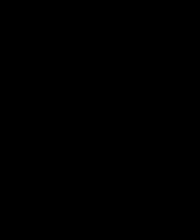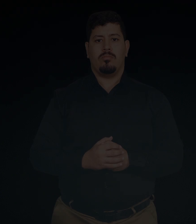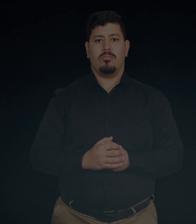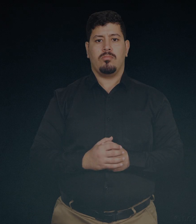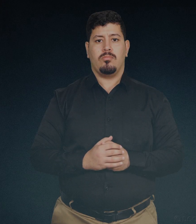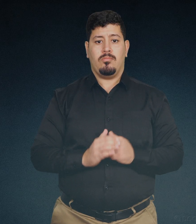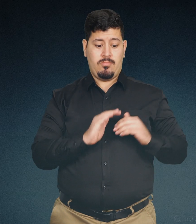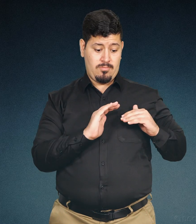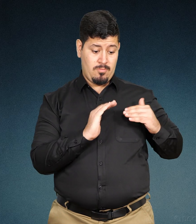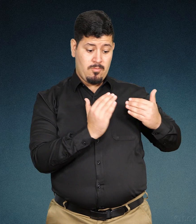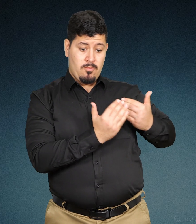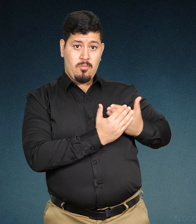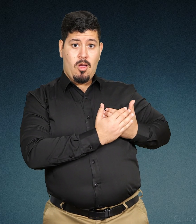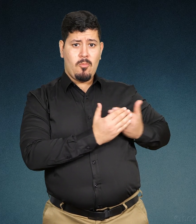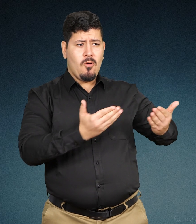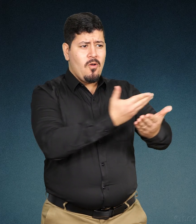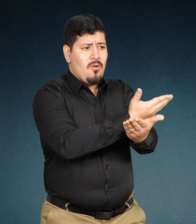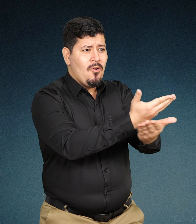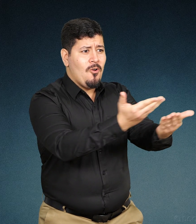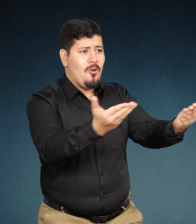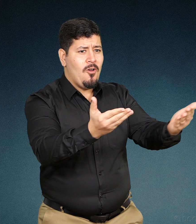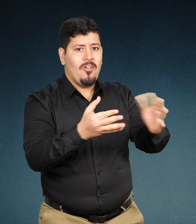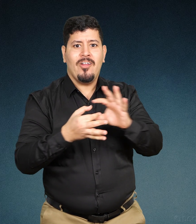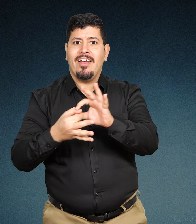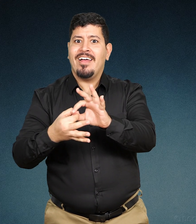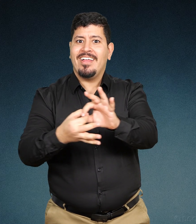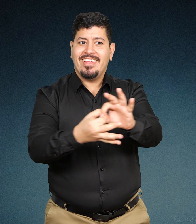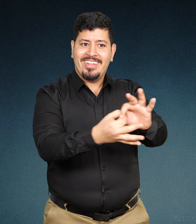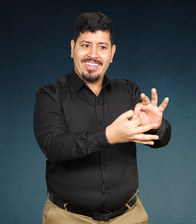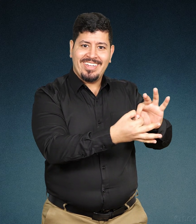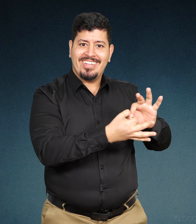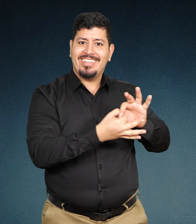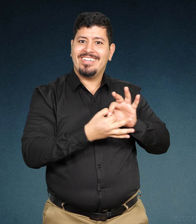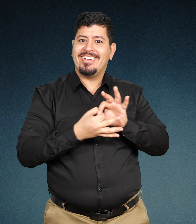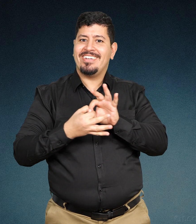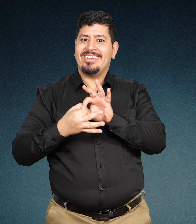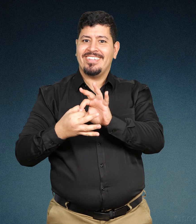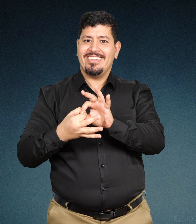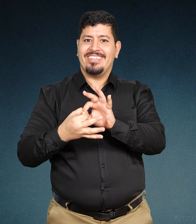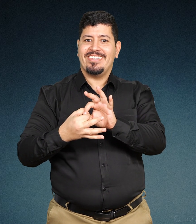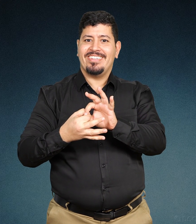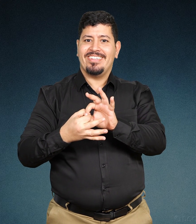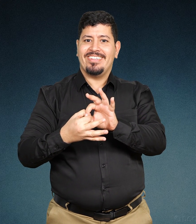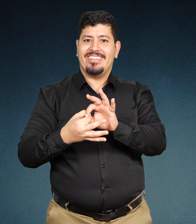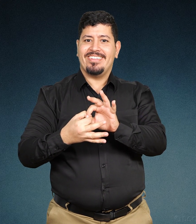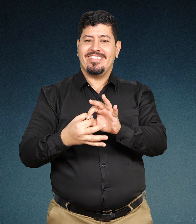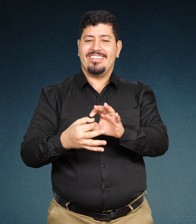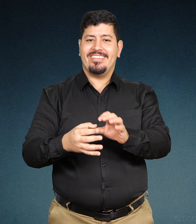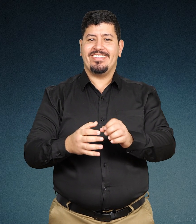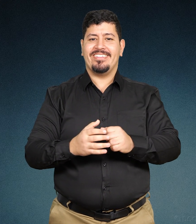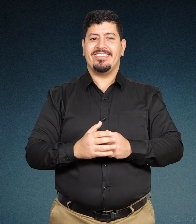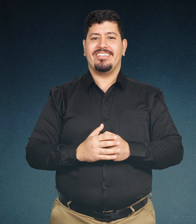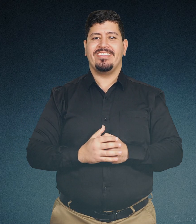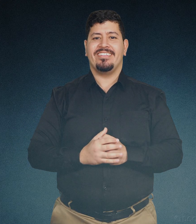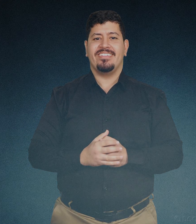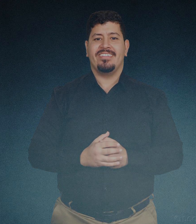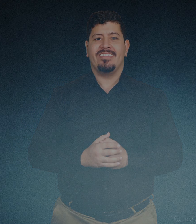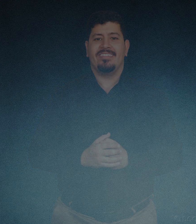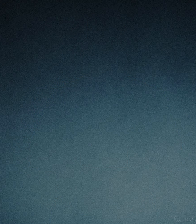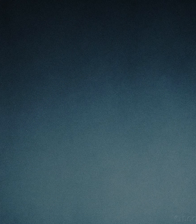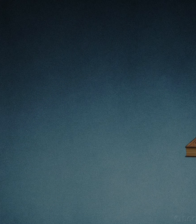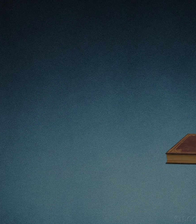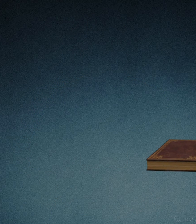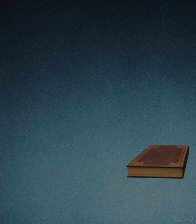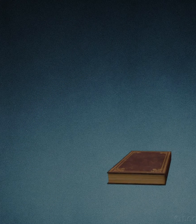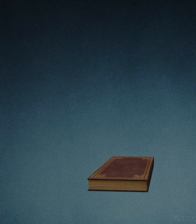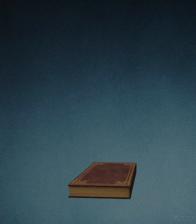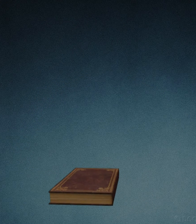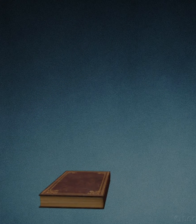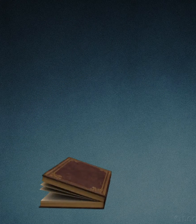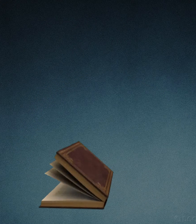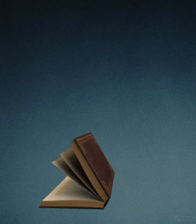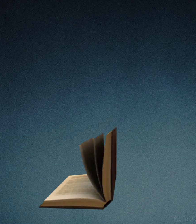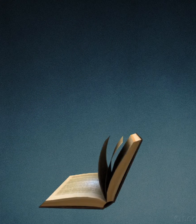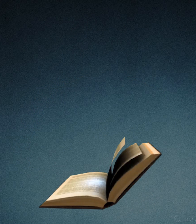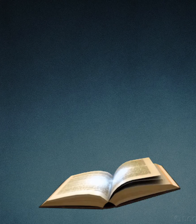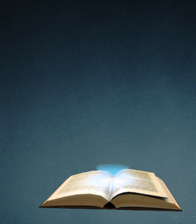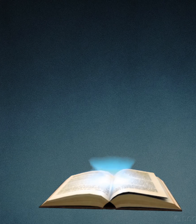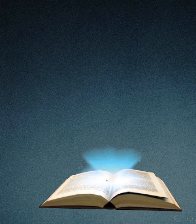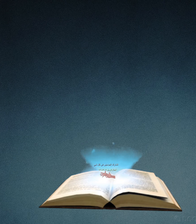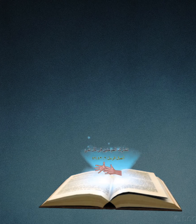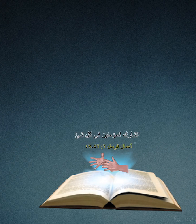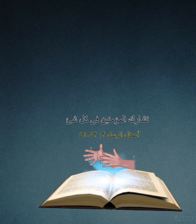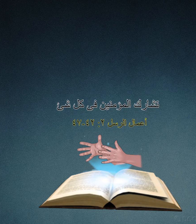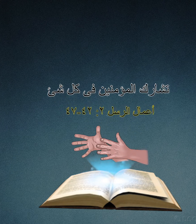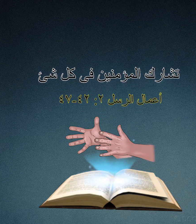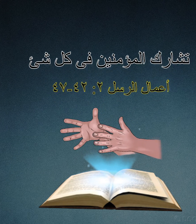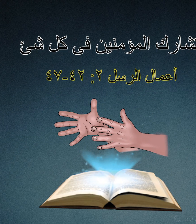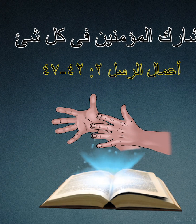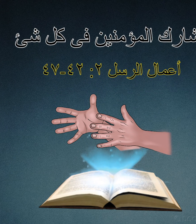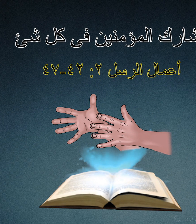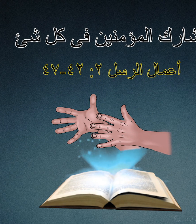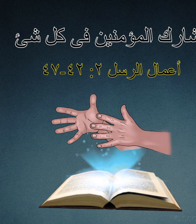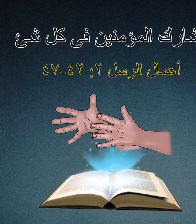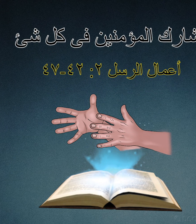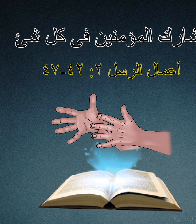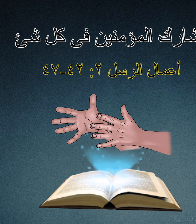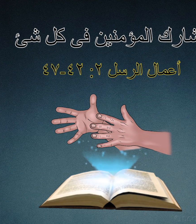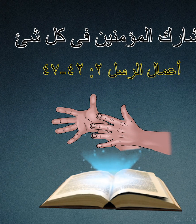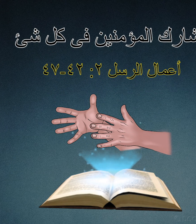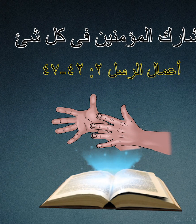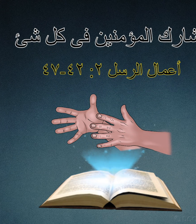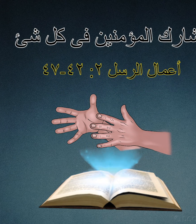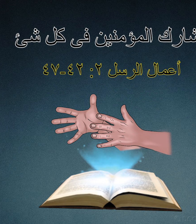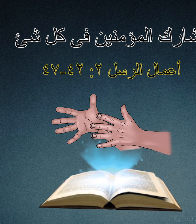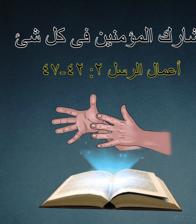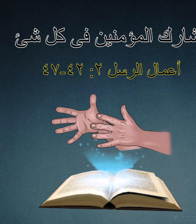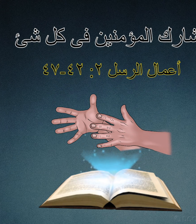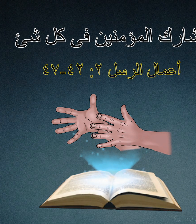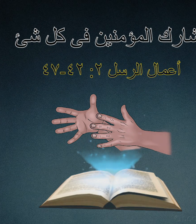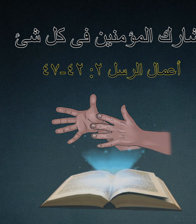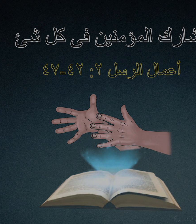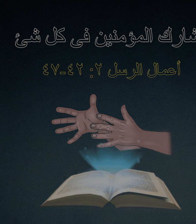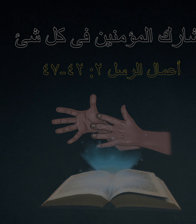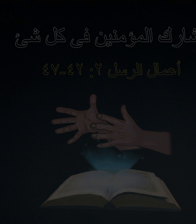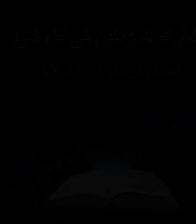The believers' fellowship